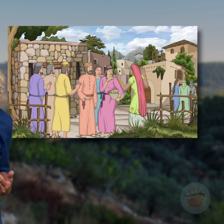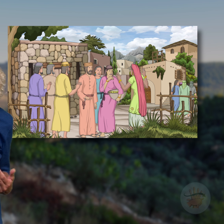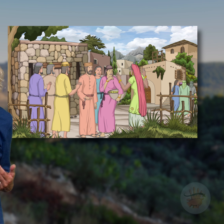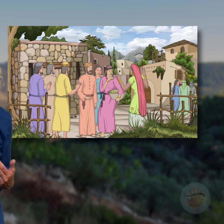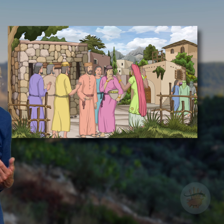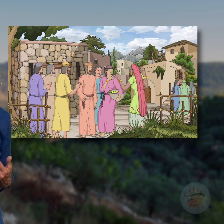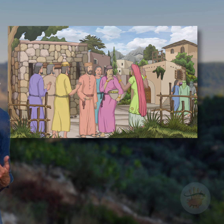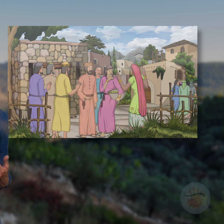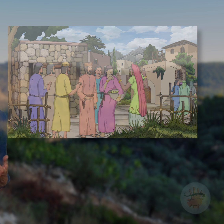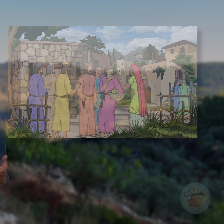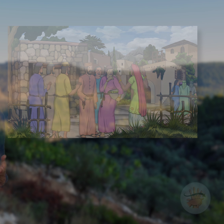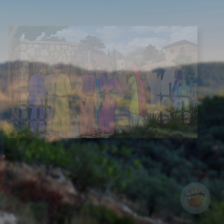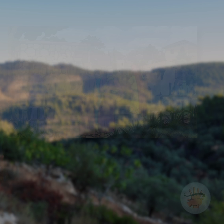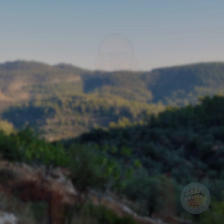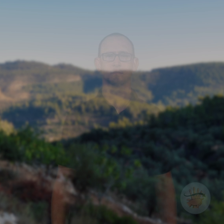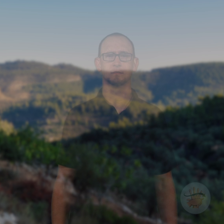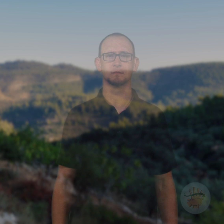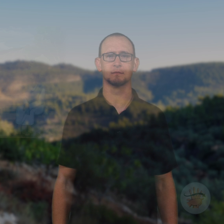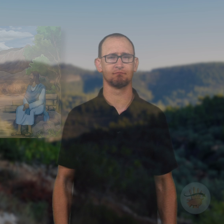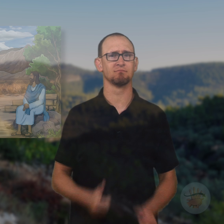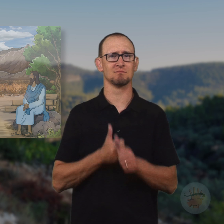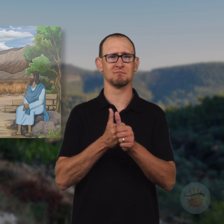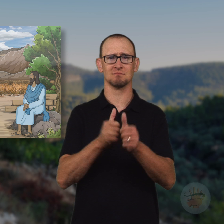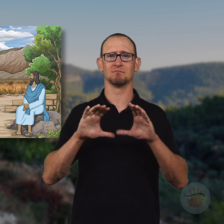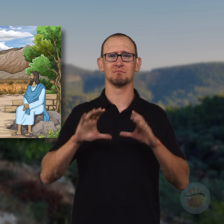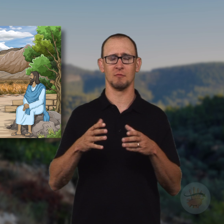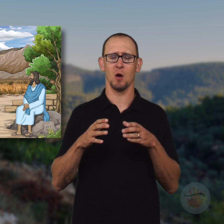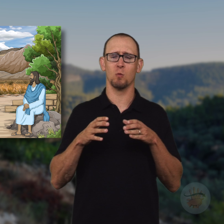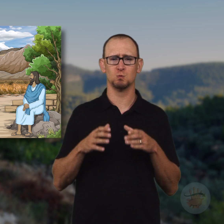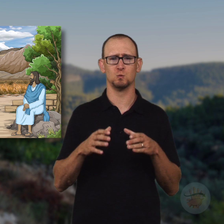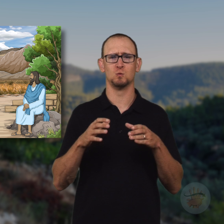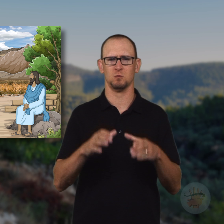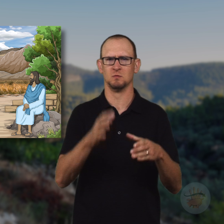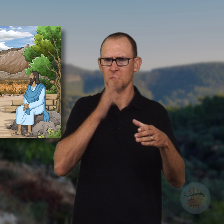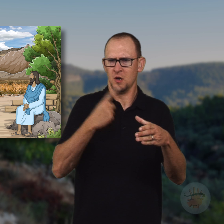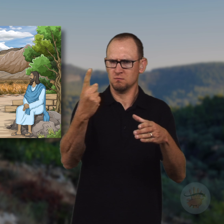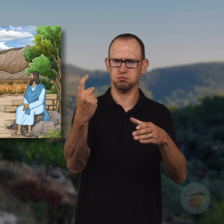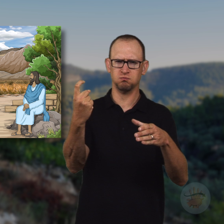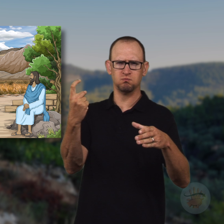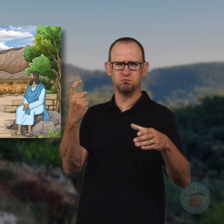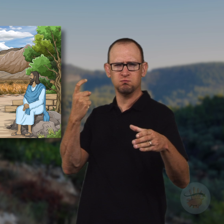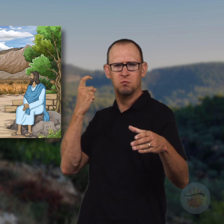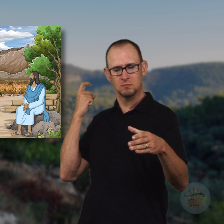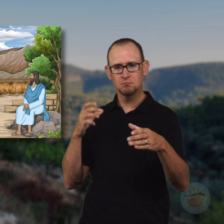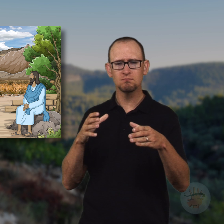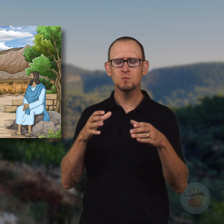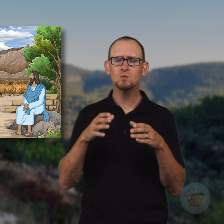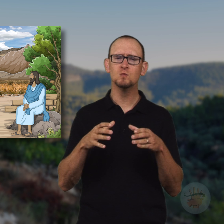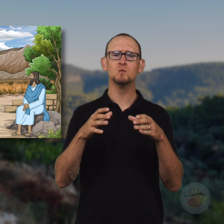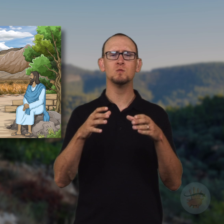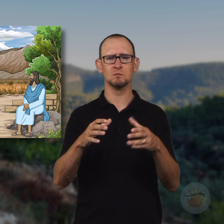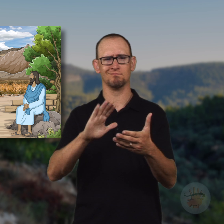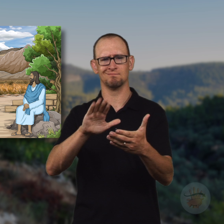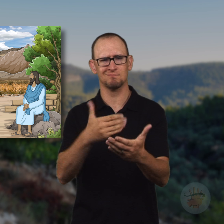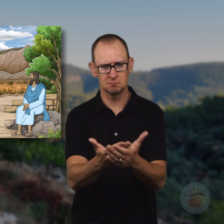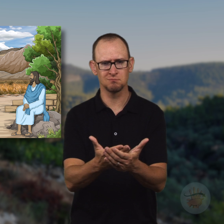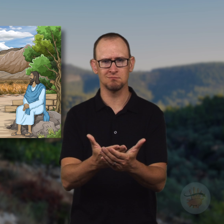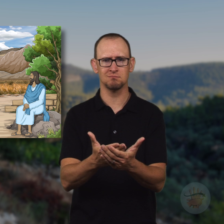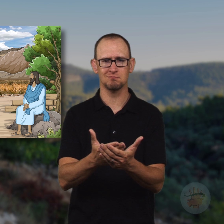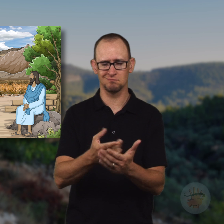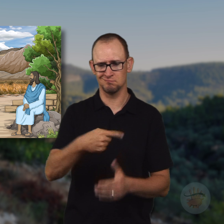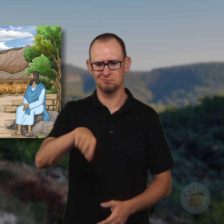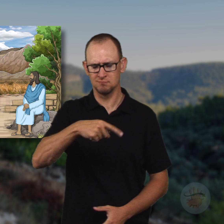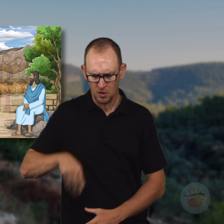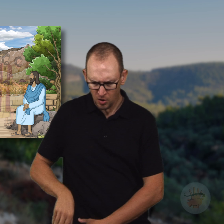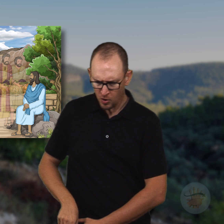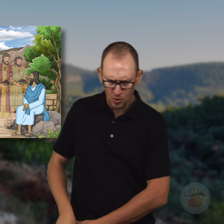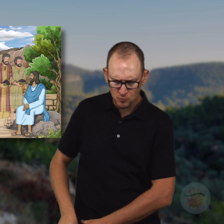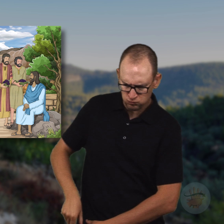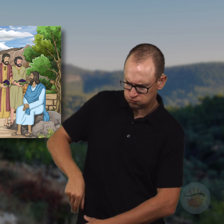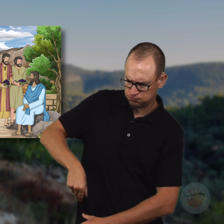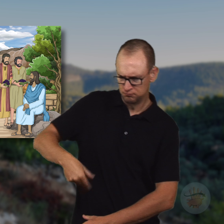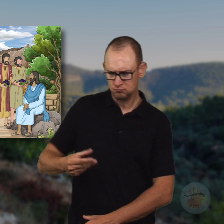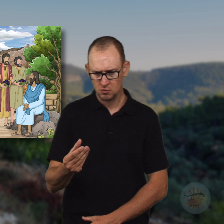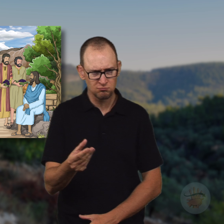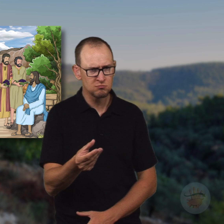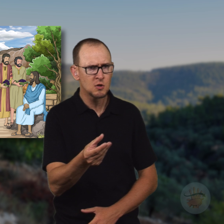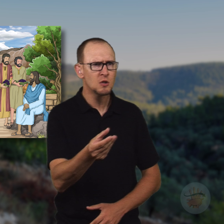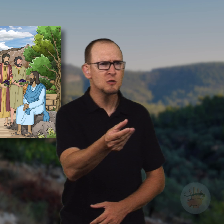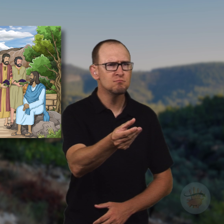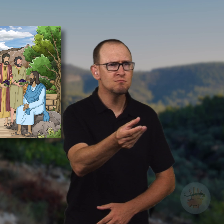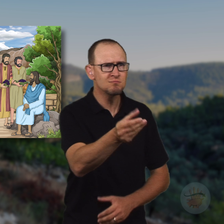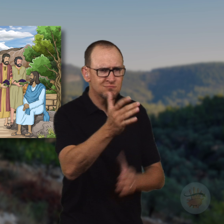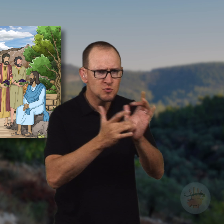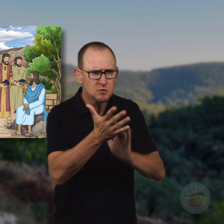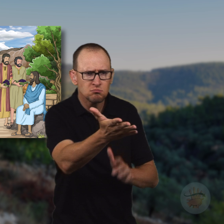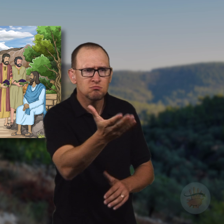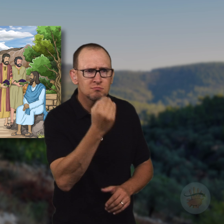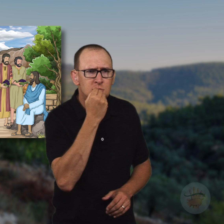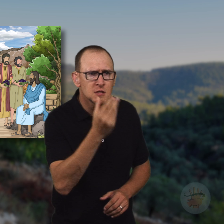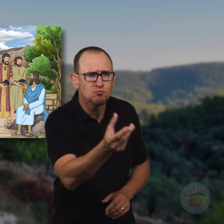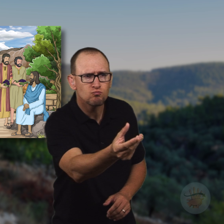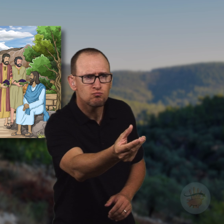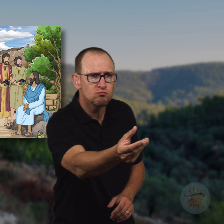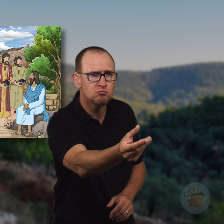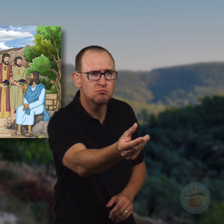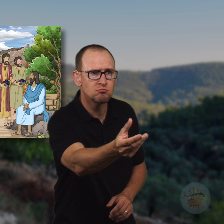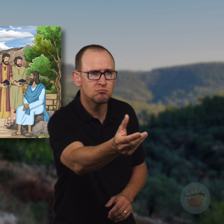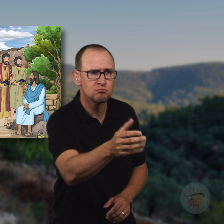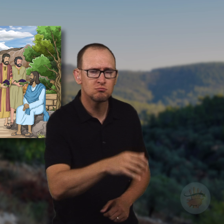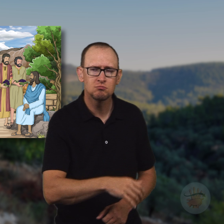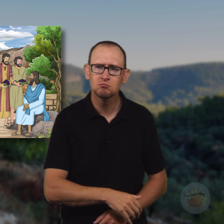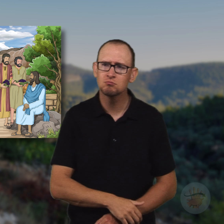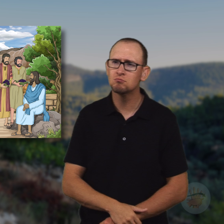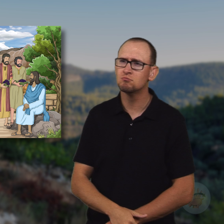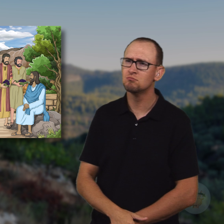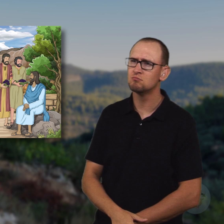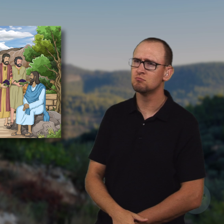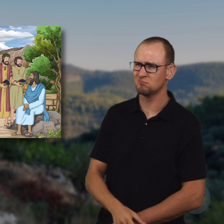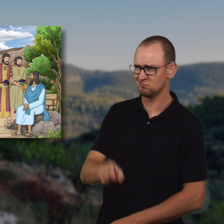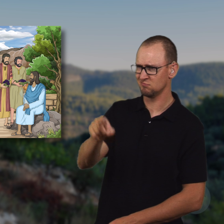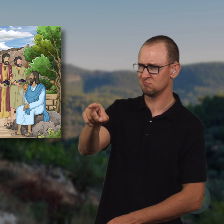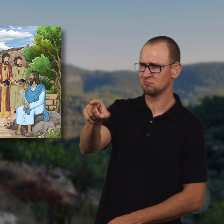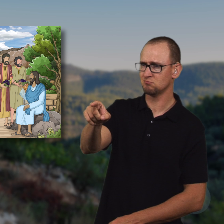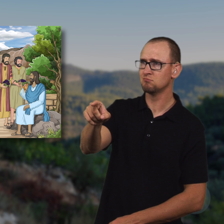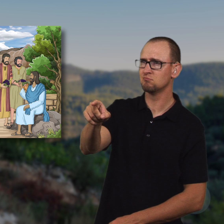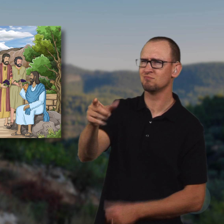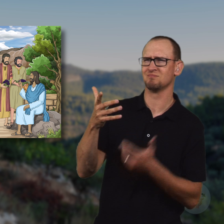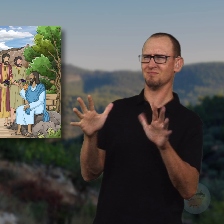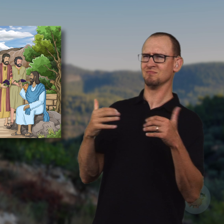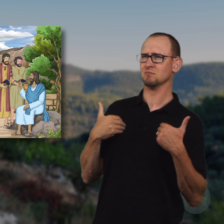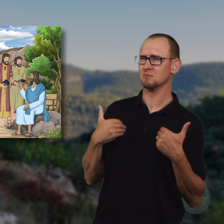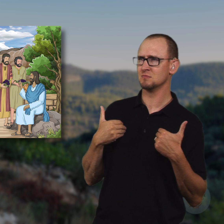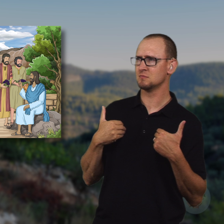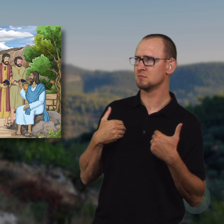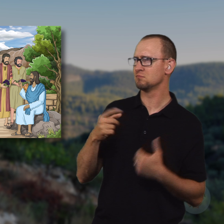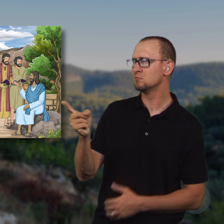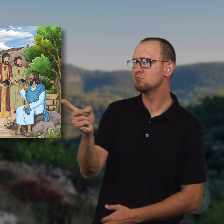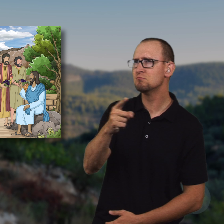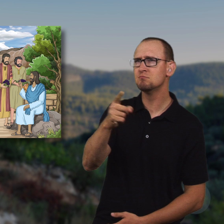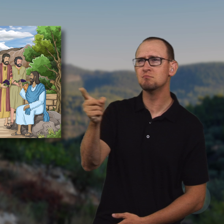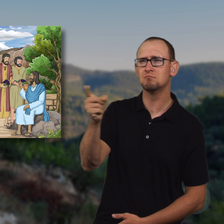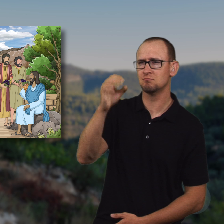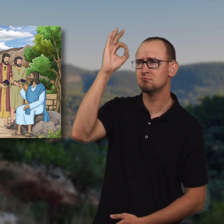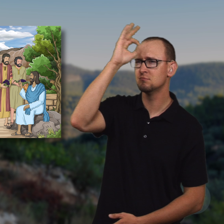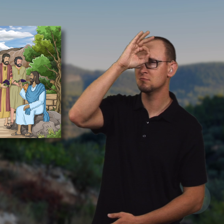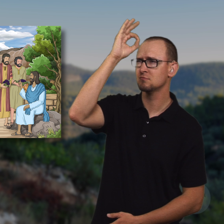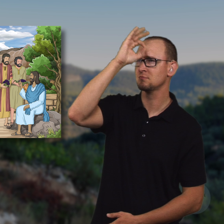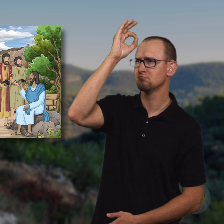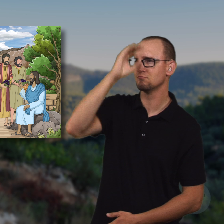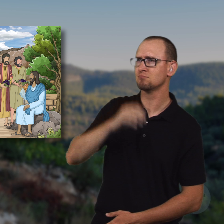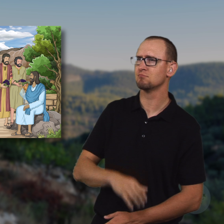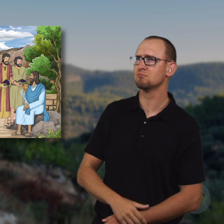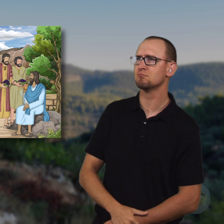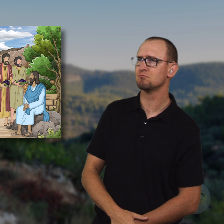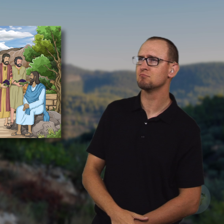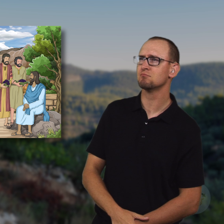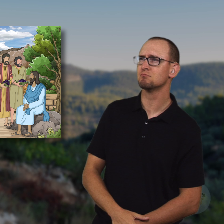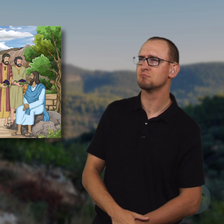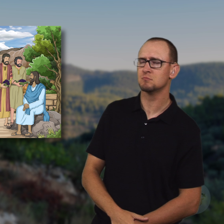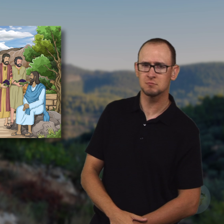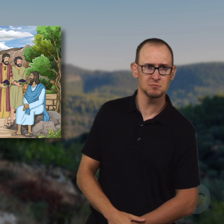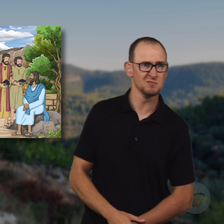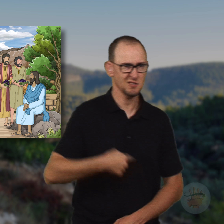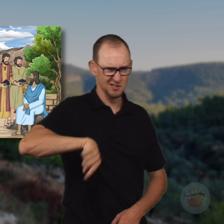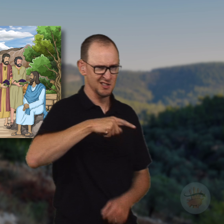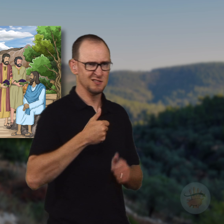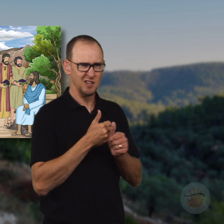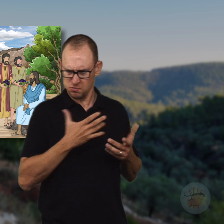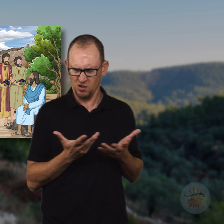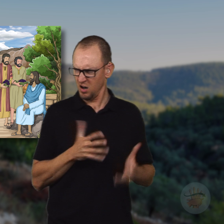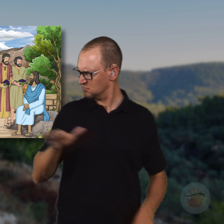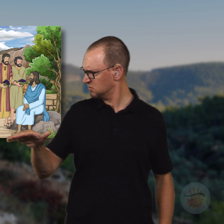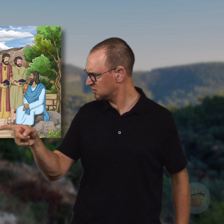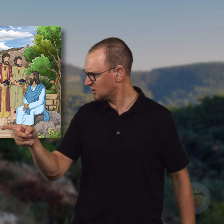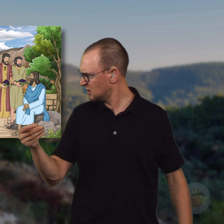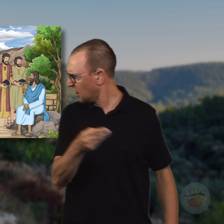Meanwhile the disciples urged Him, “Rabbi, eat something.” But He told them, “I have food to eat that you know nothing about.”